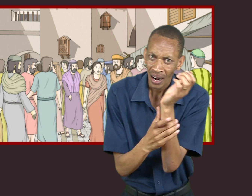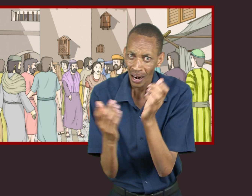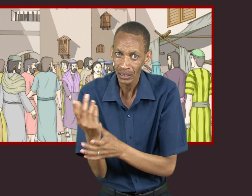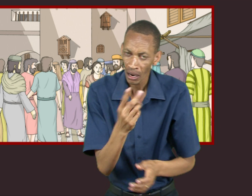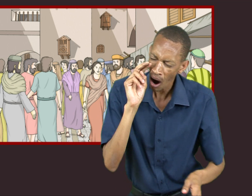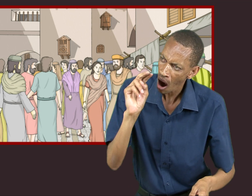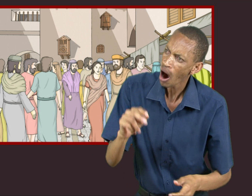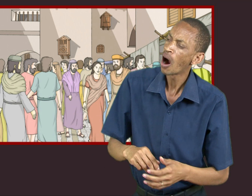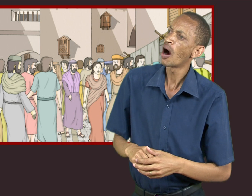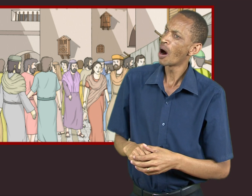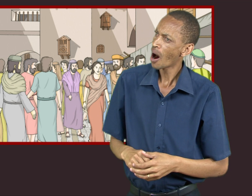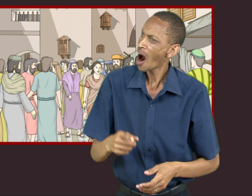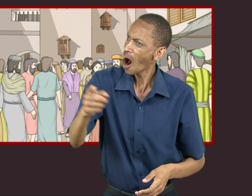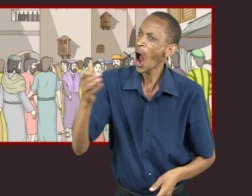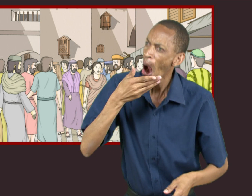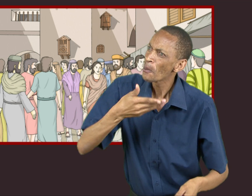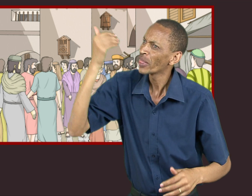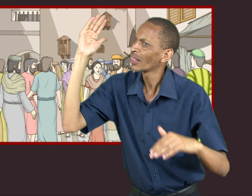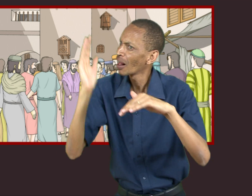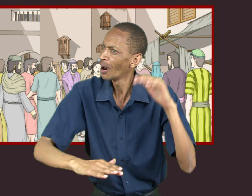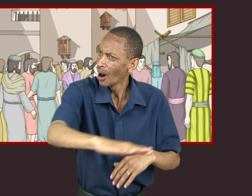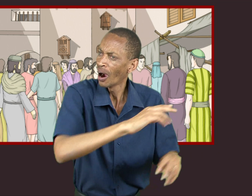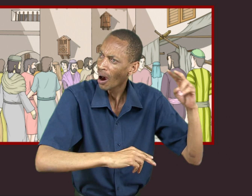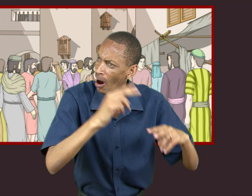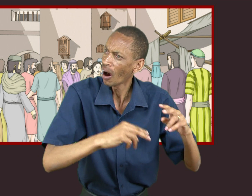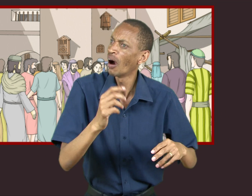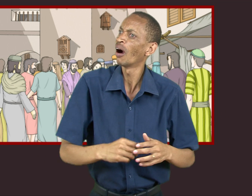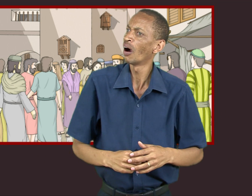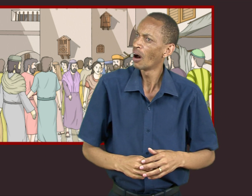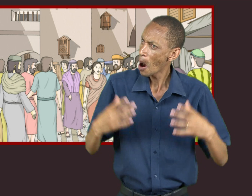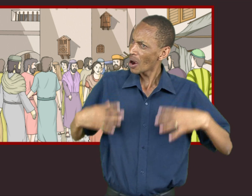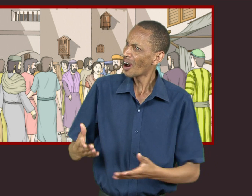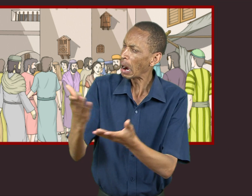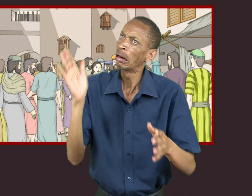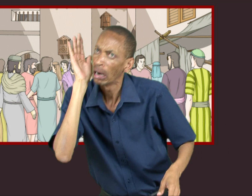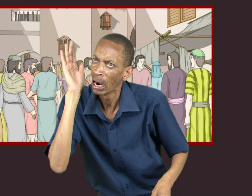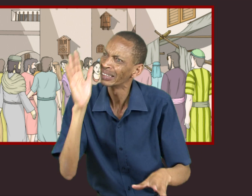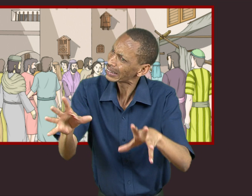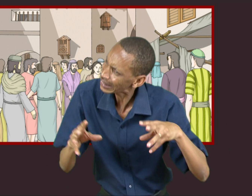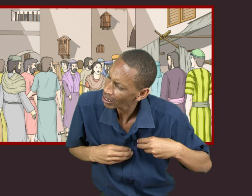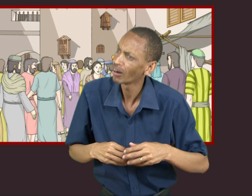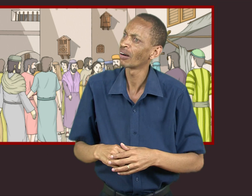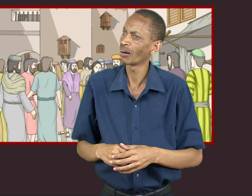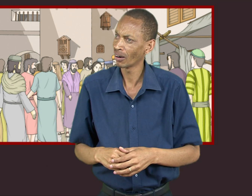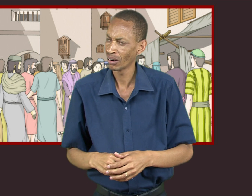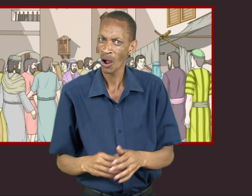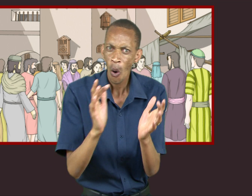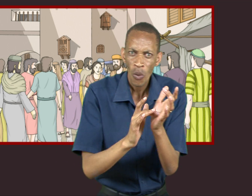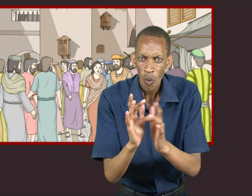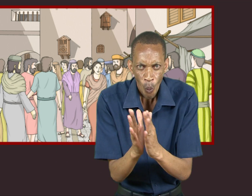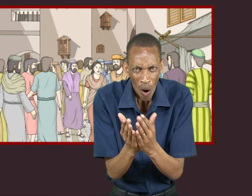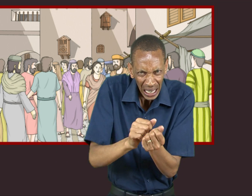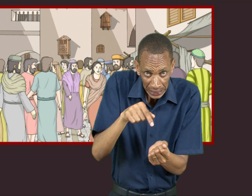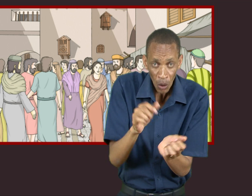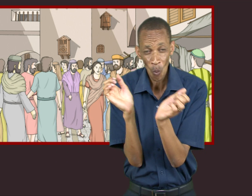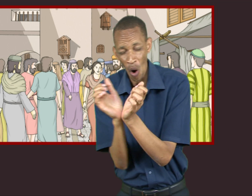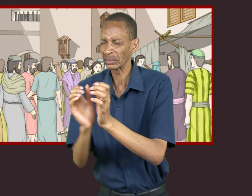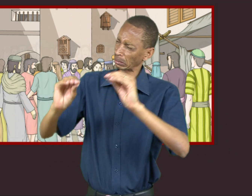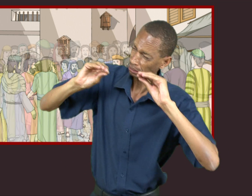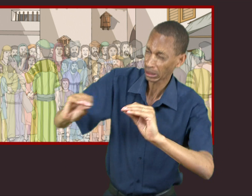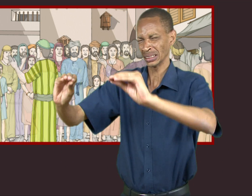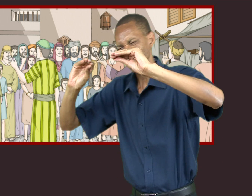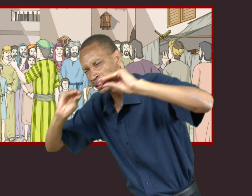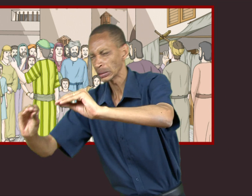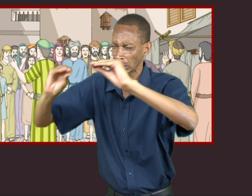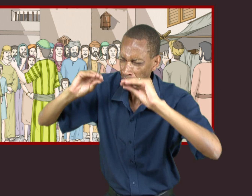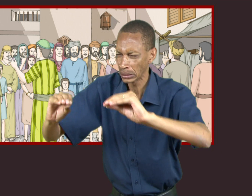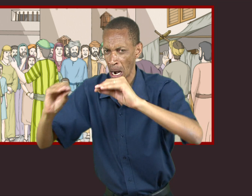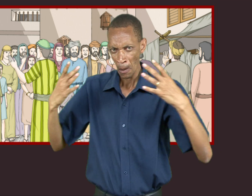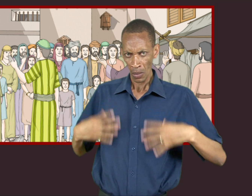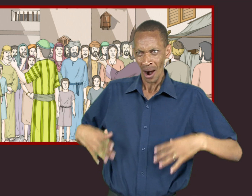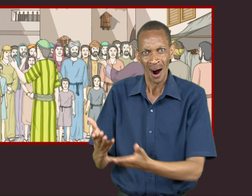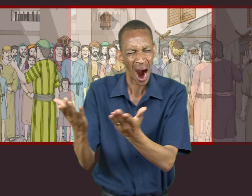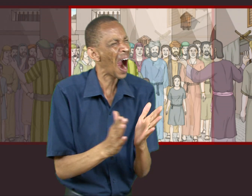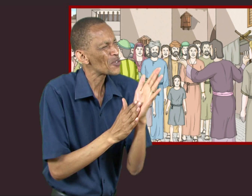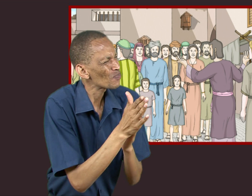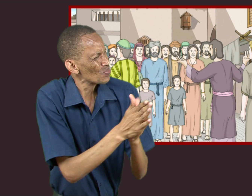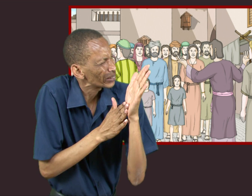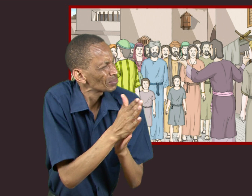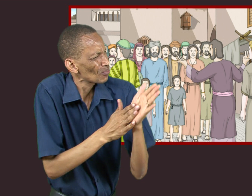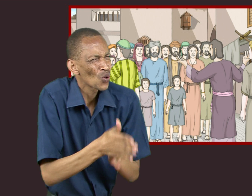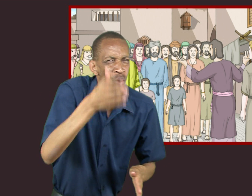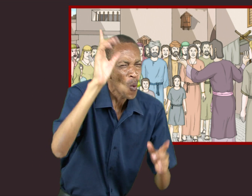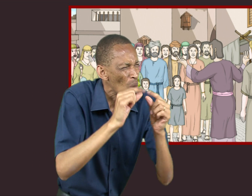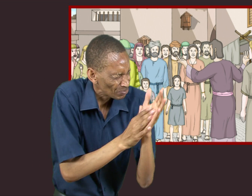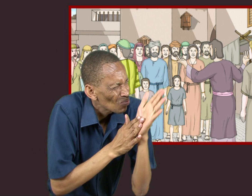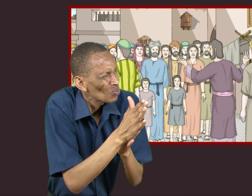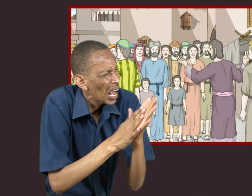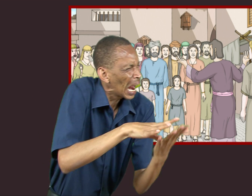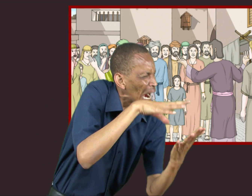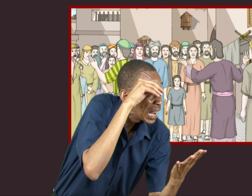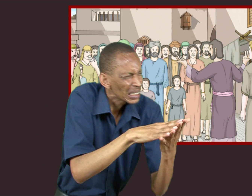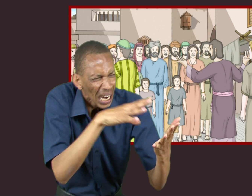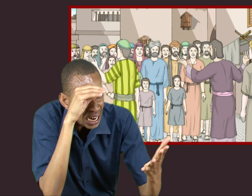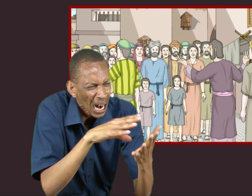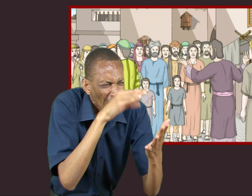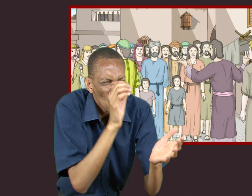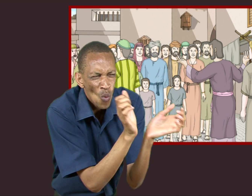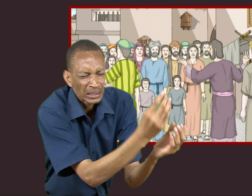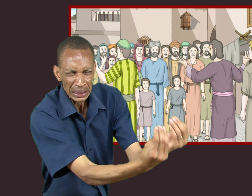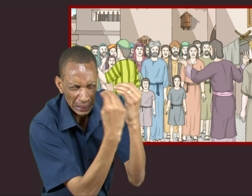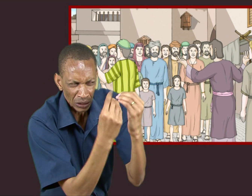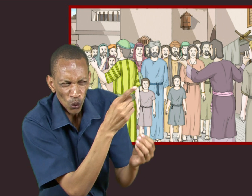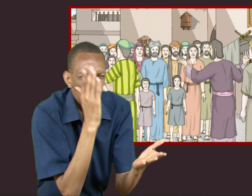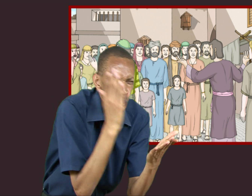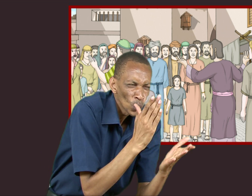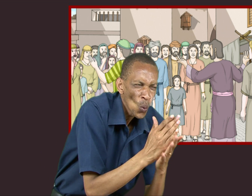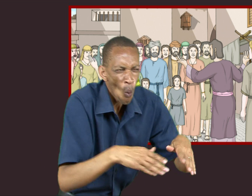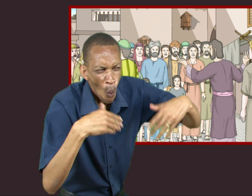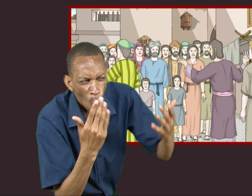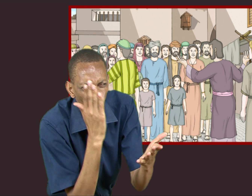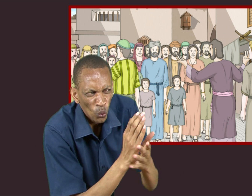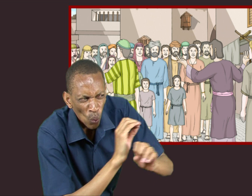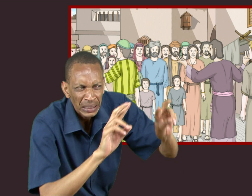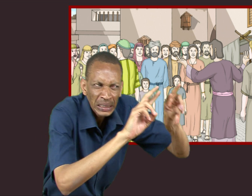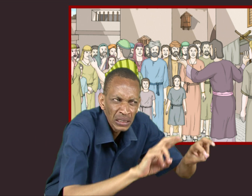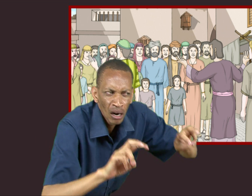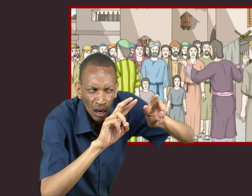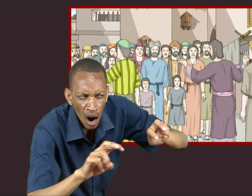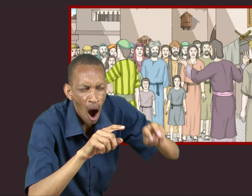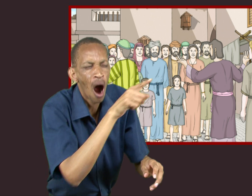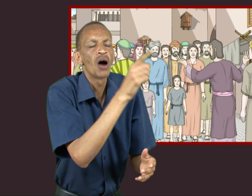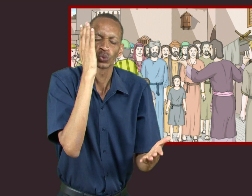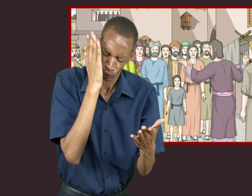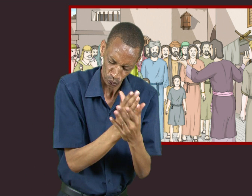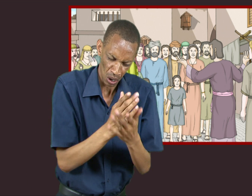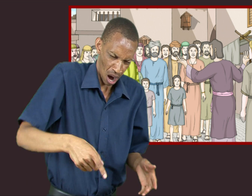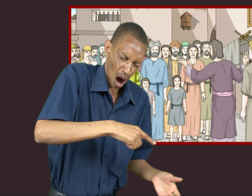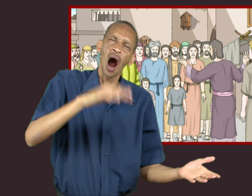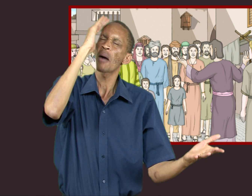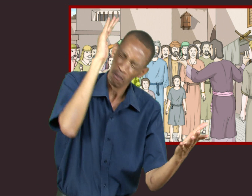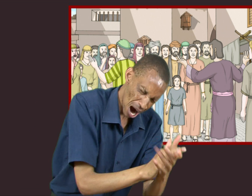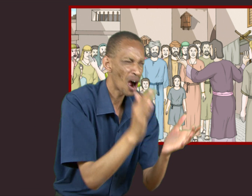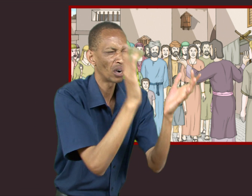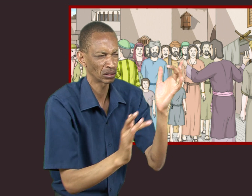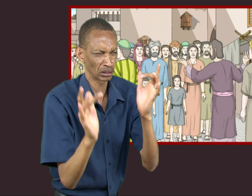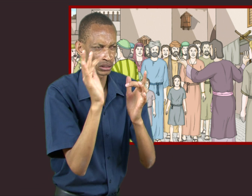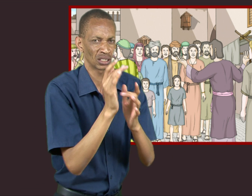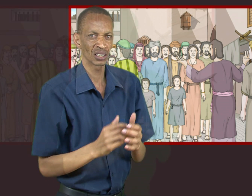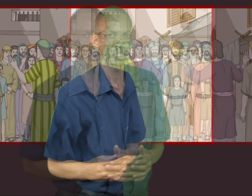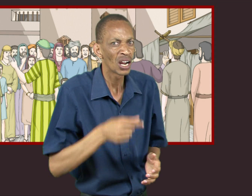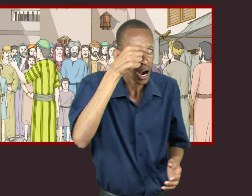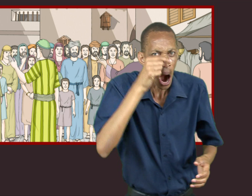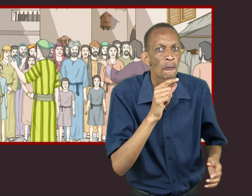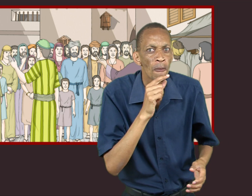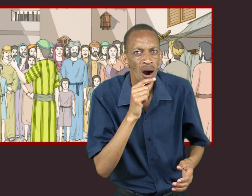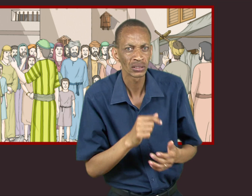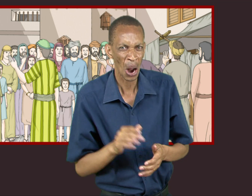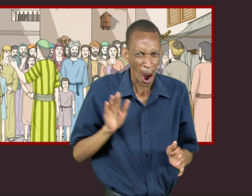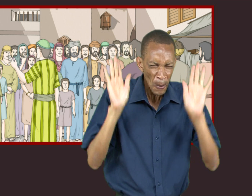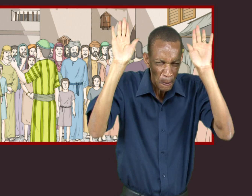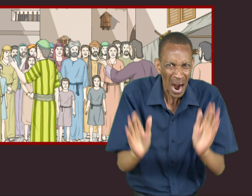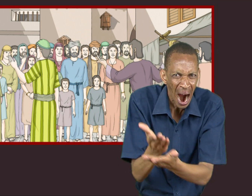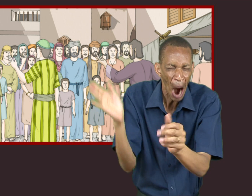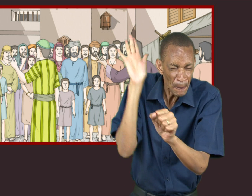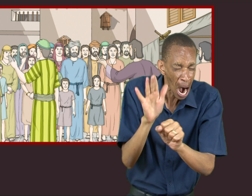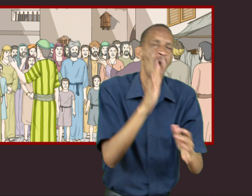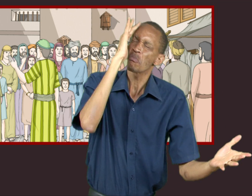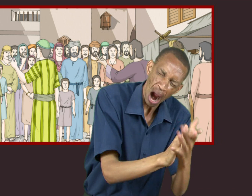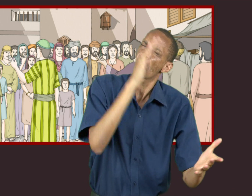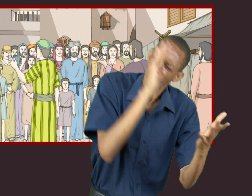Now the Bereans were more noble-minded than the Thessalonians, for they received the message with great eagerness and examined the Scriptures every day to see if these teachings were true.